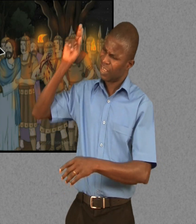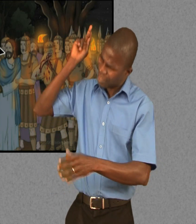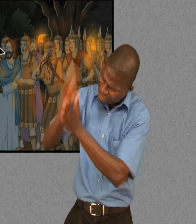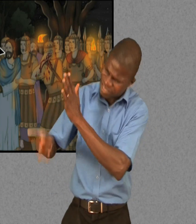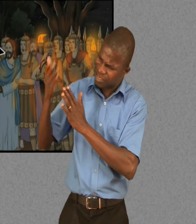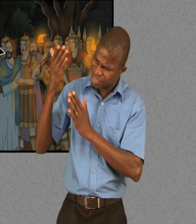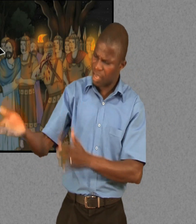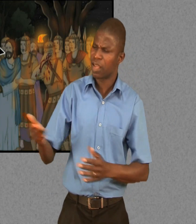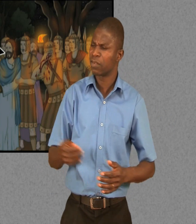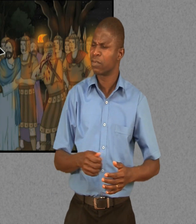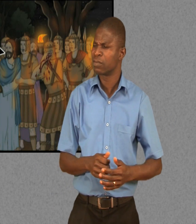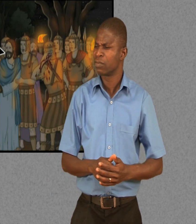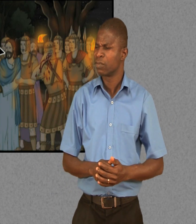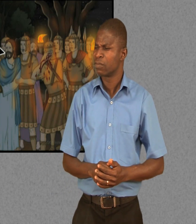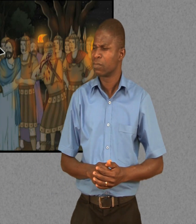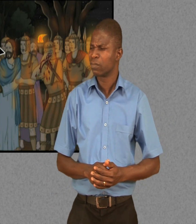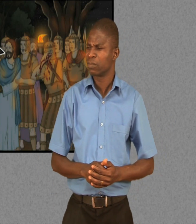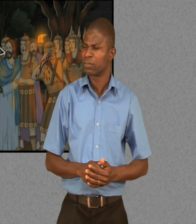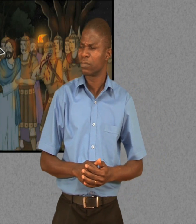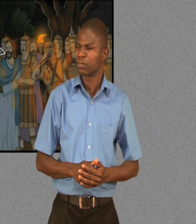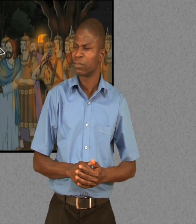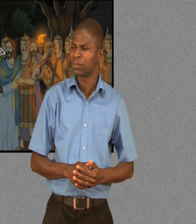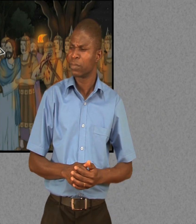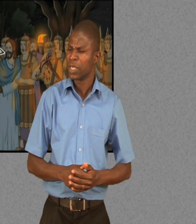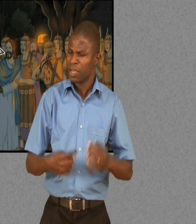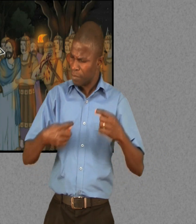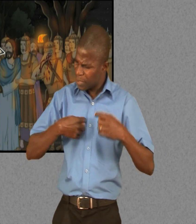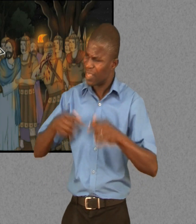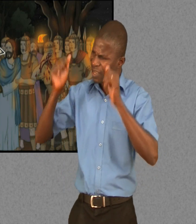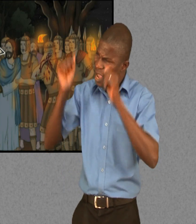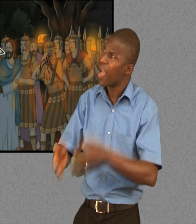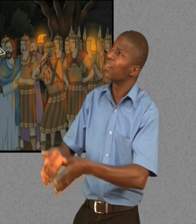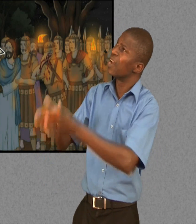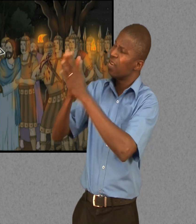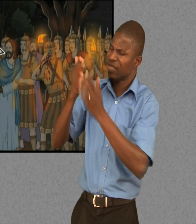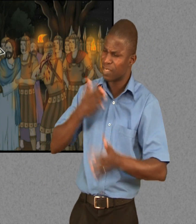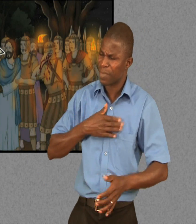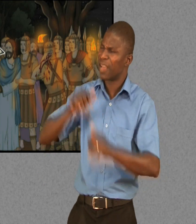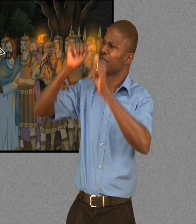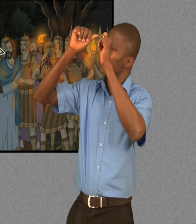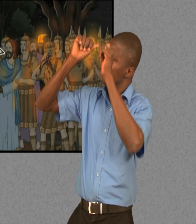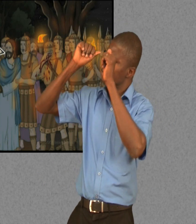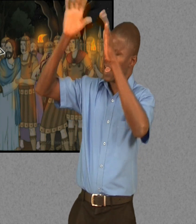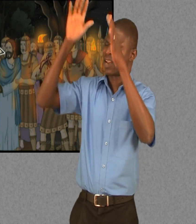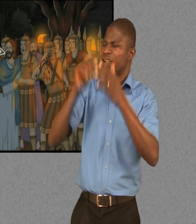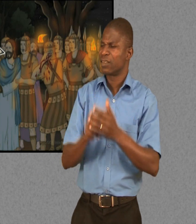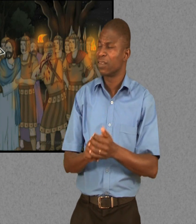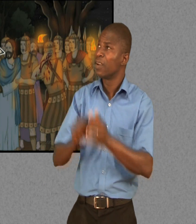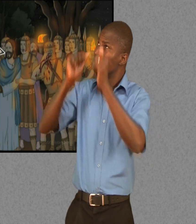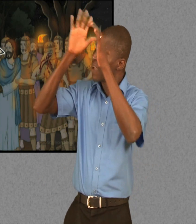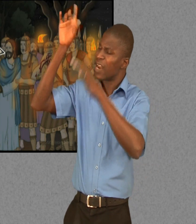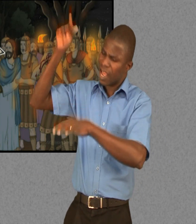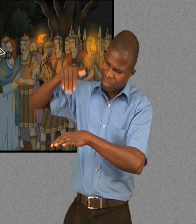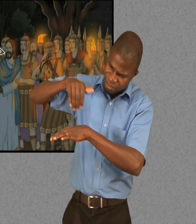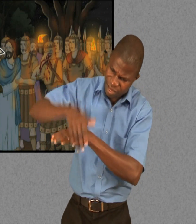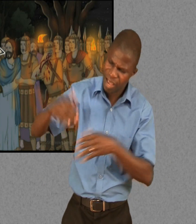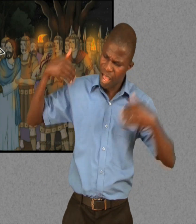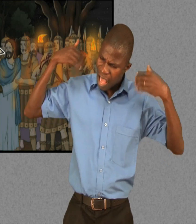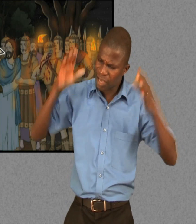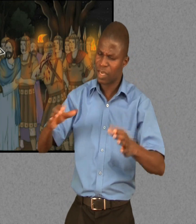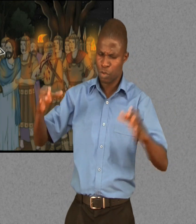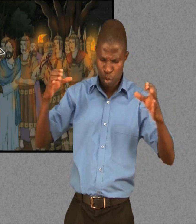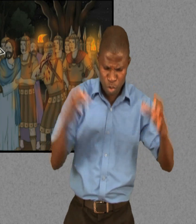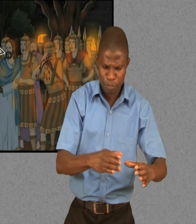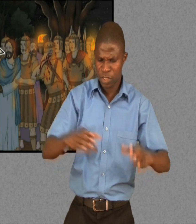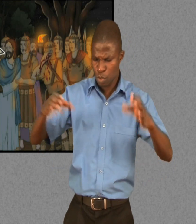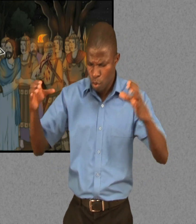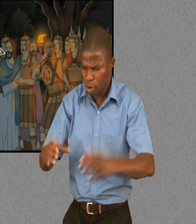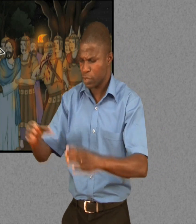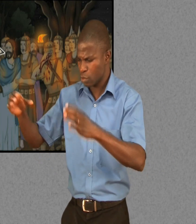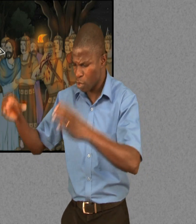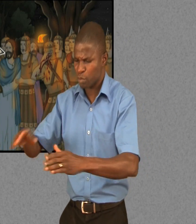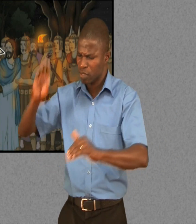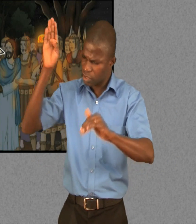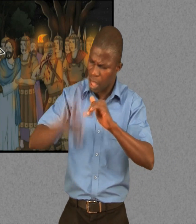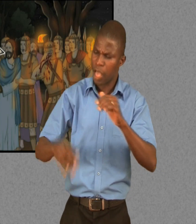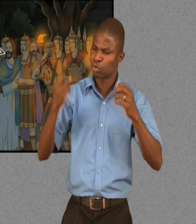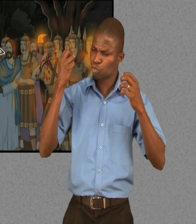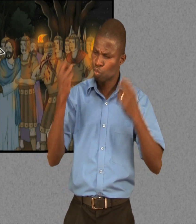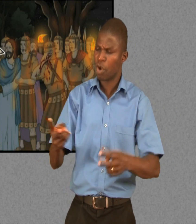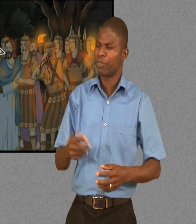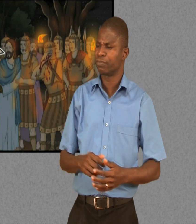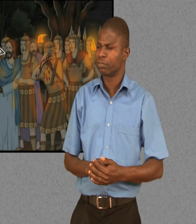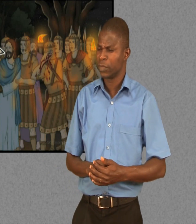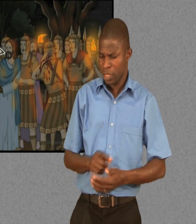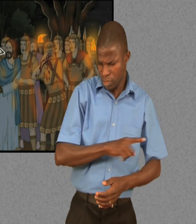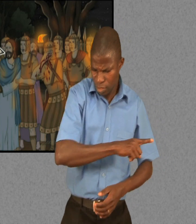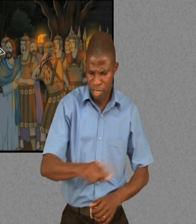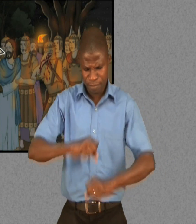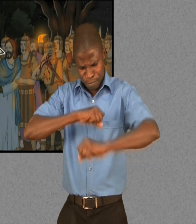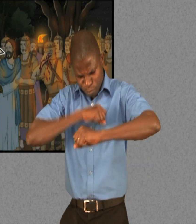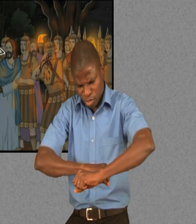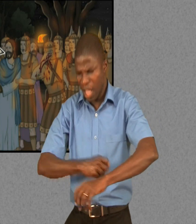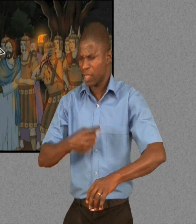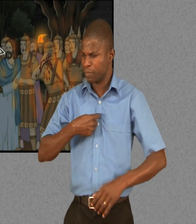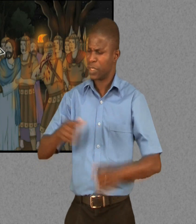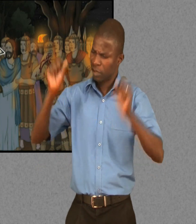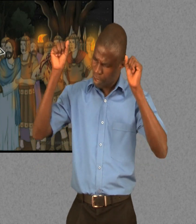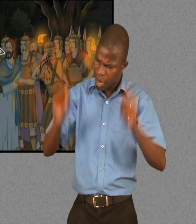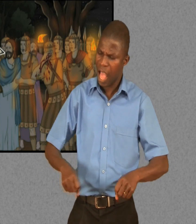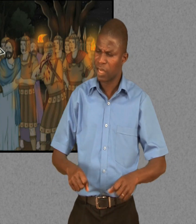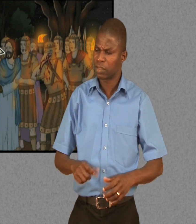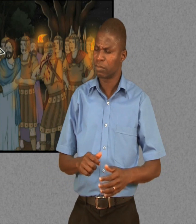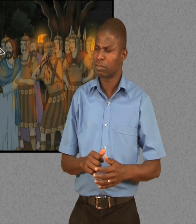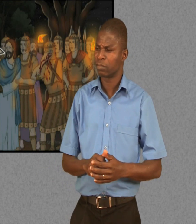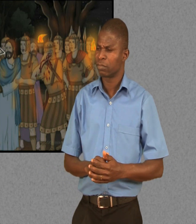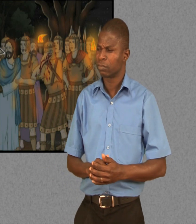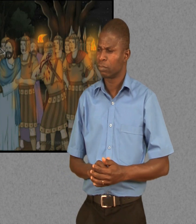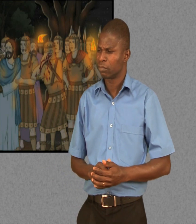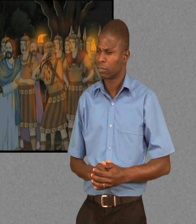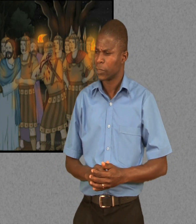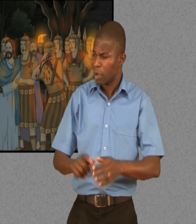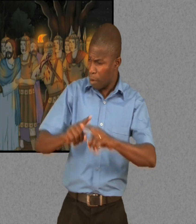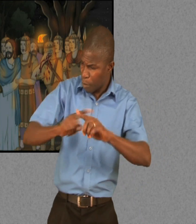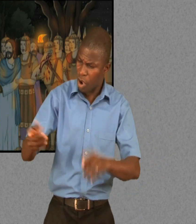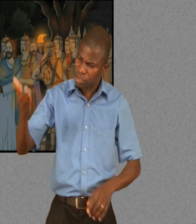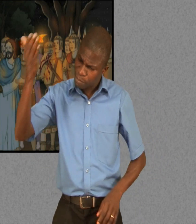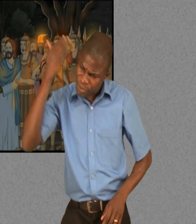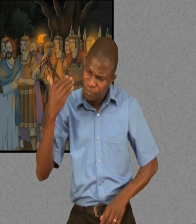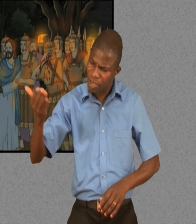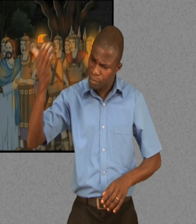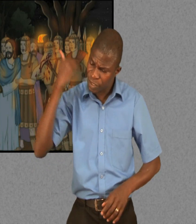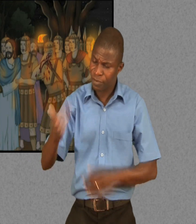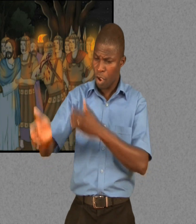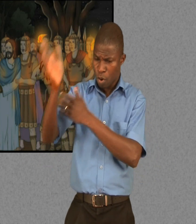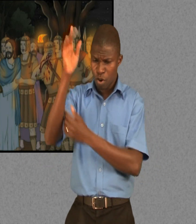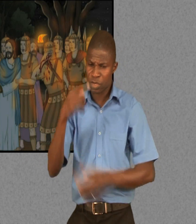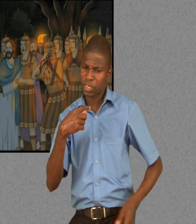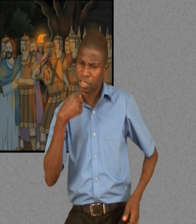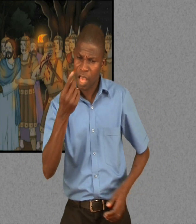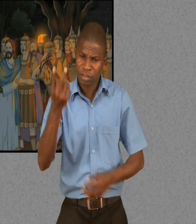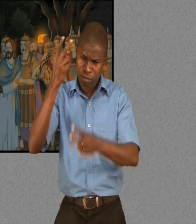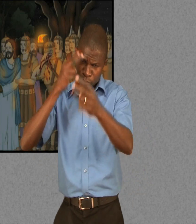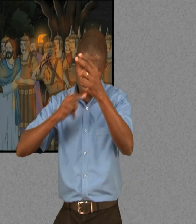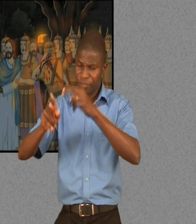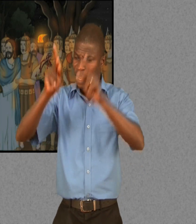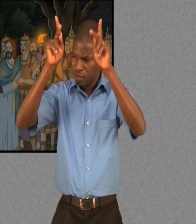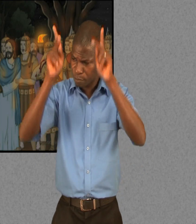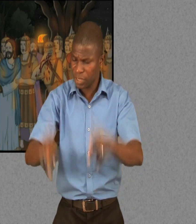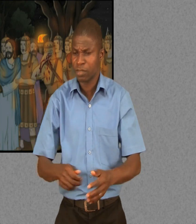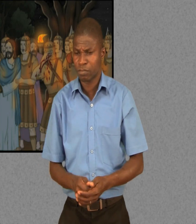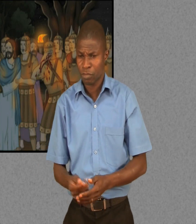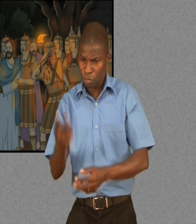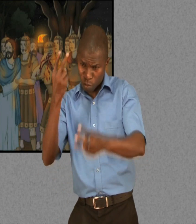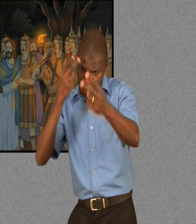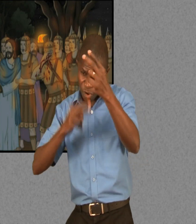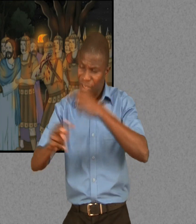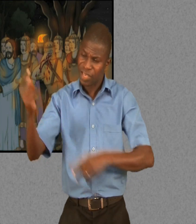Are you not aware that I can call on My Father, and He will at once put at My disposal more than twelve legions of angels?